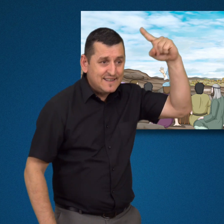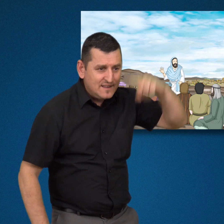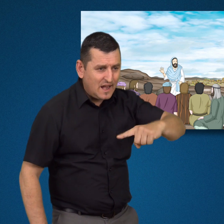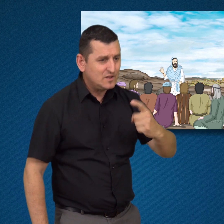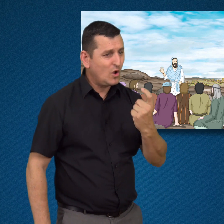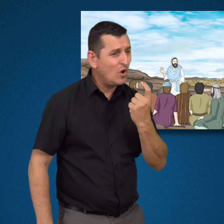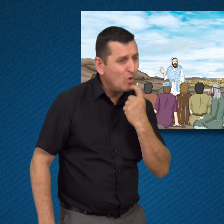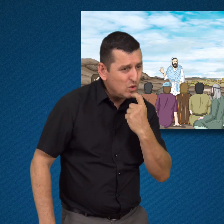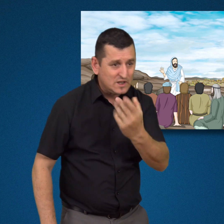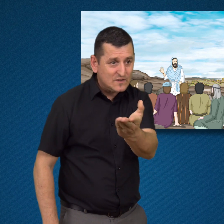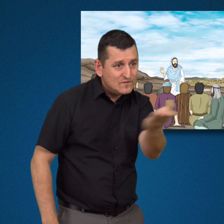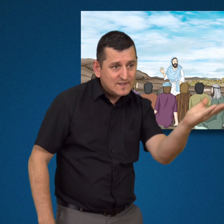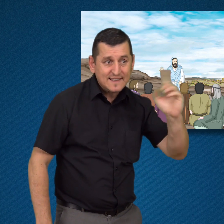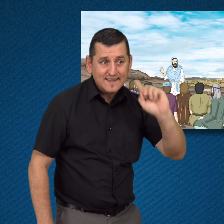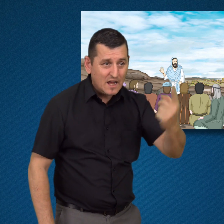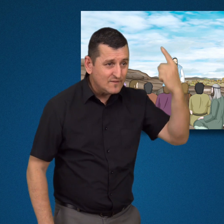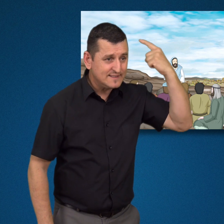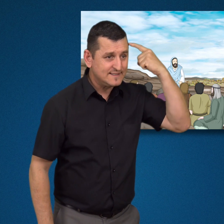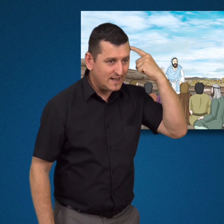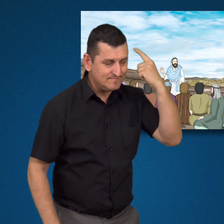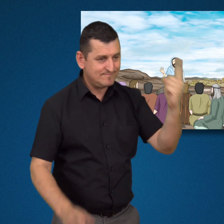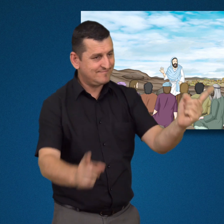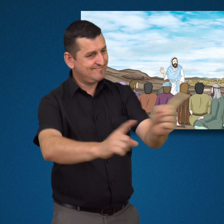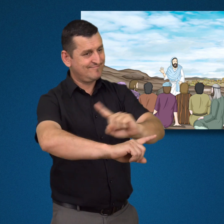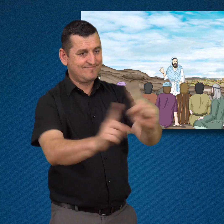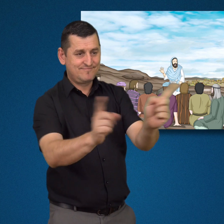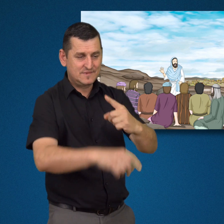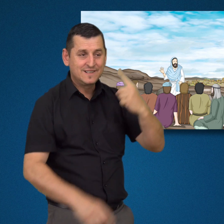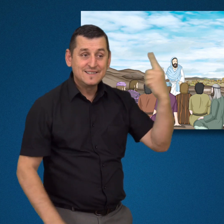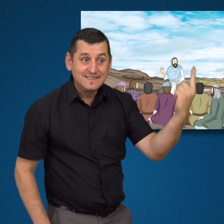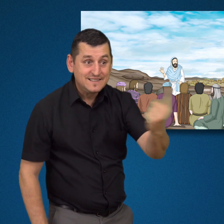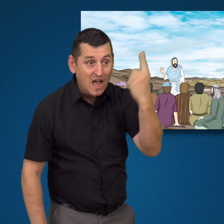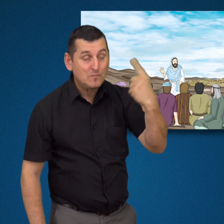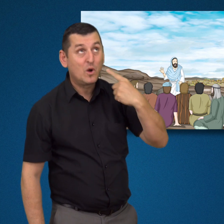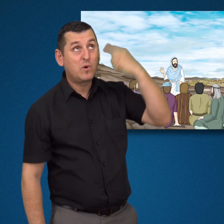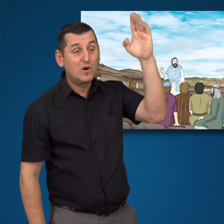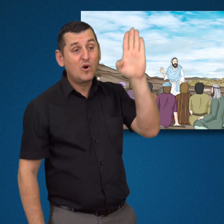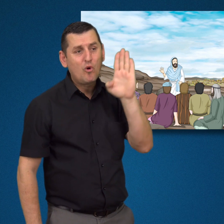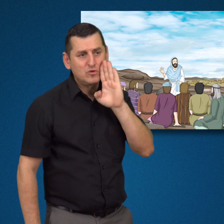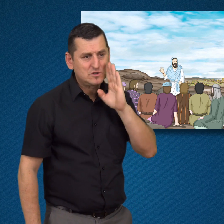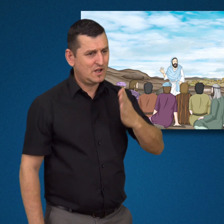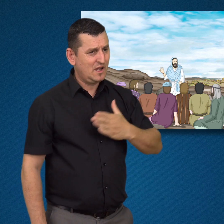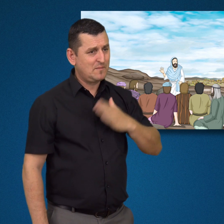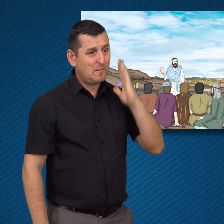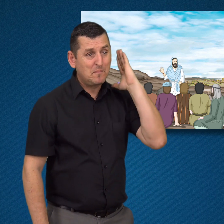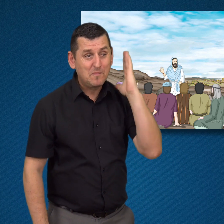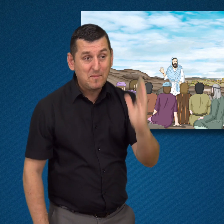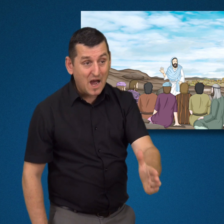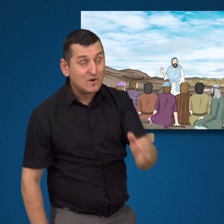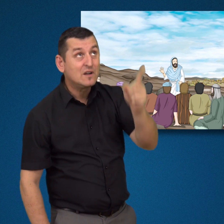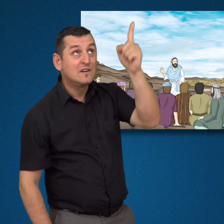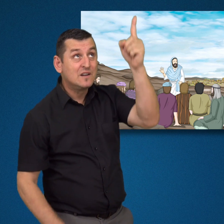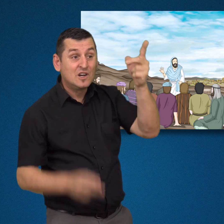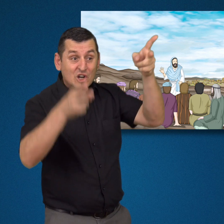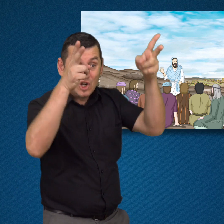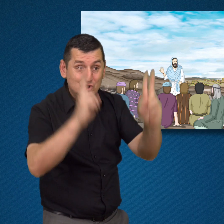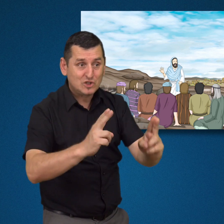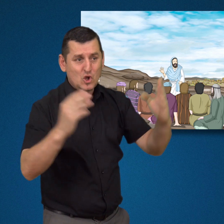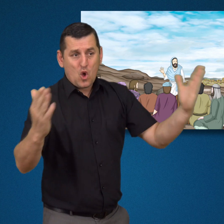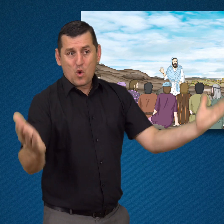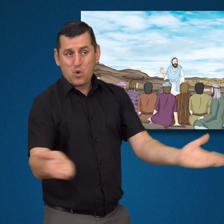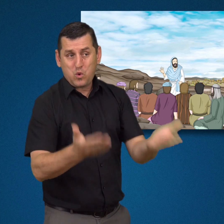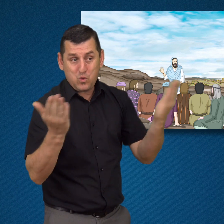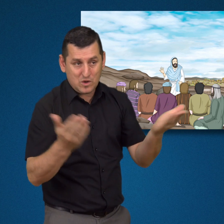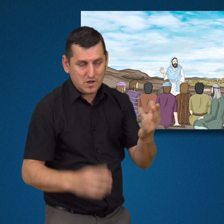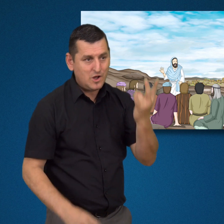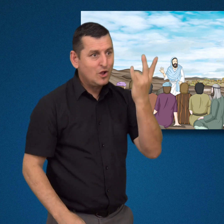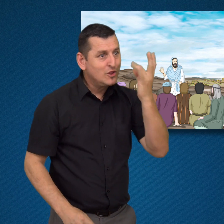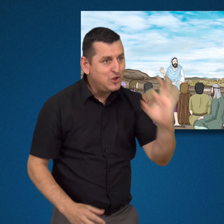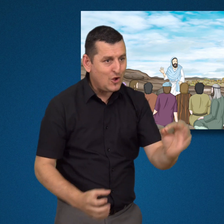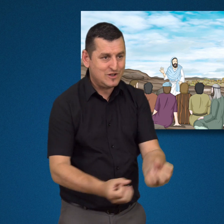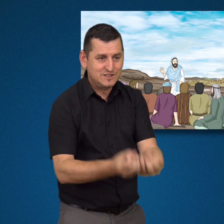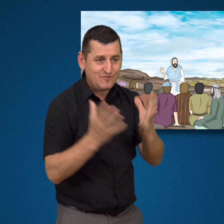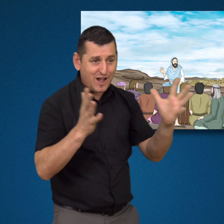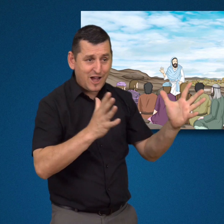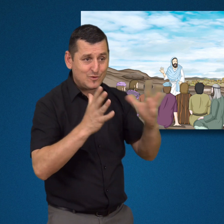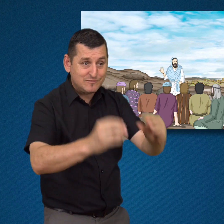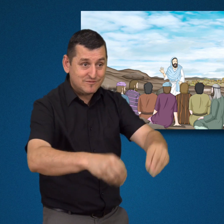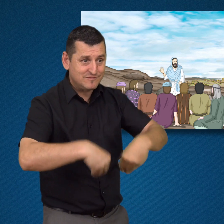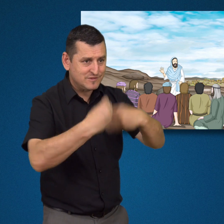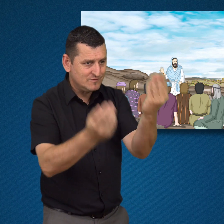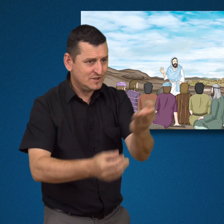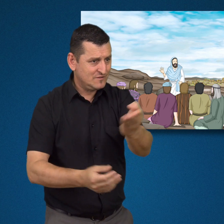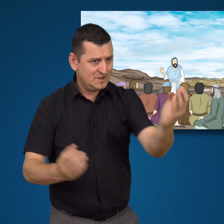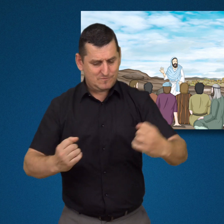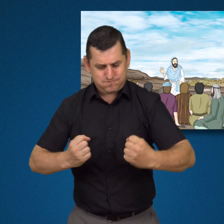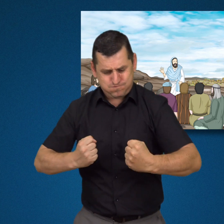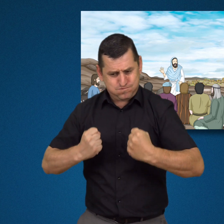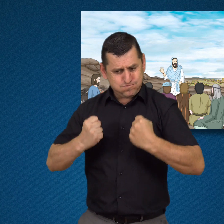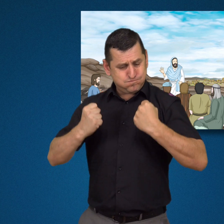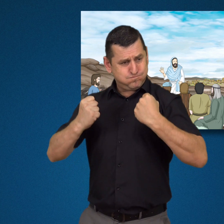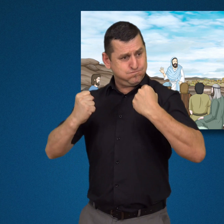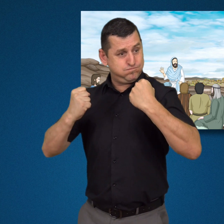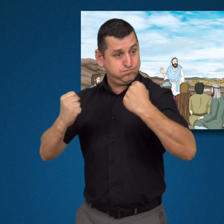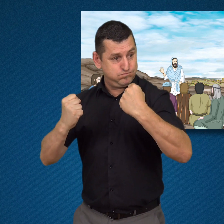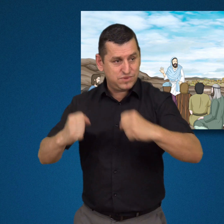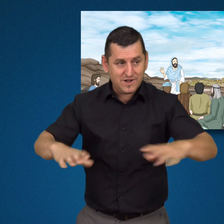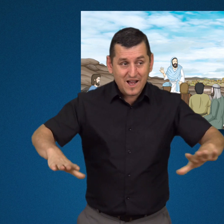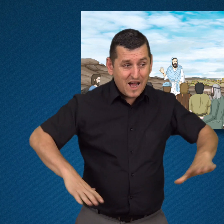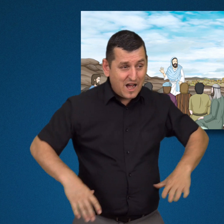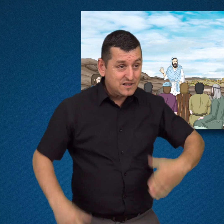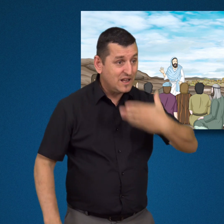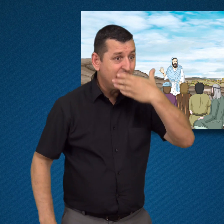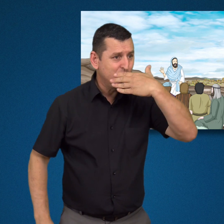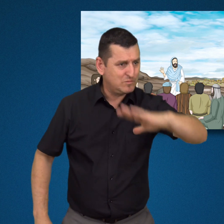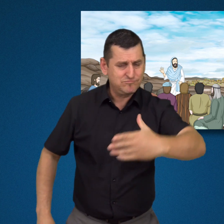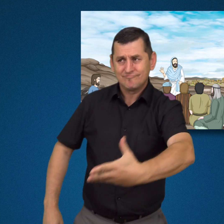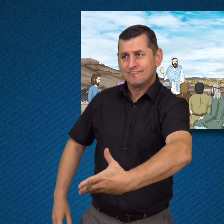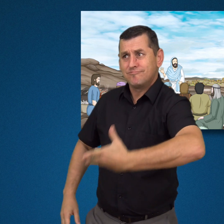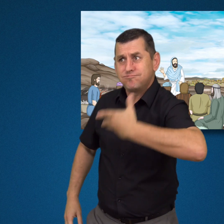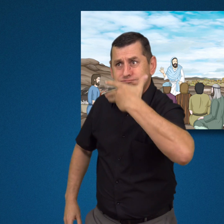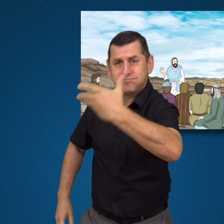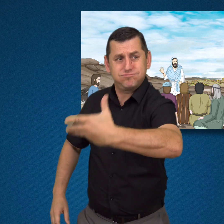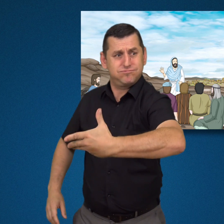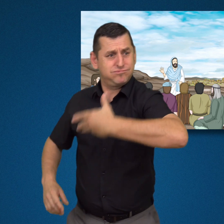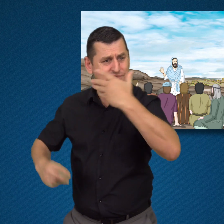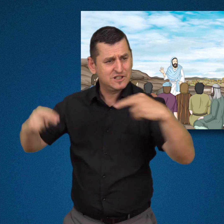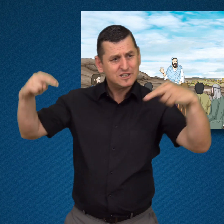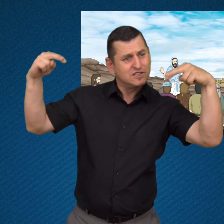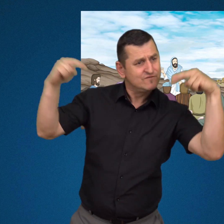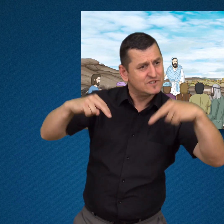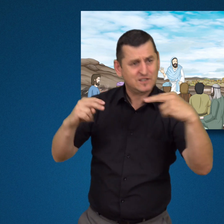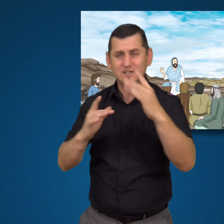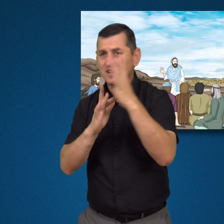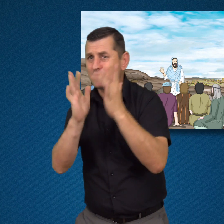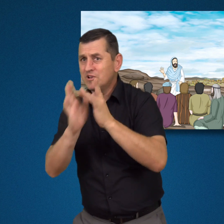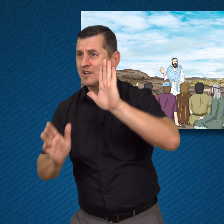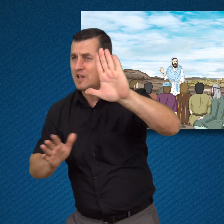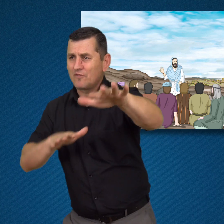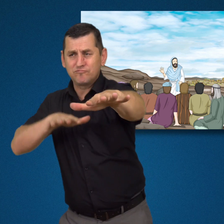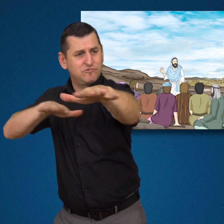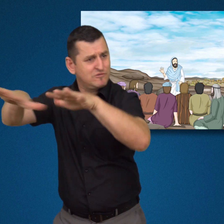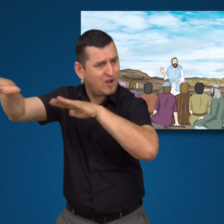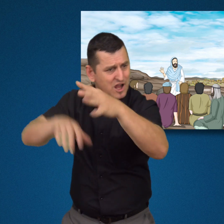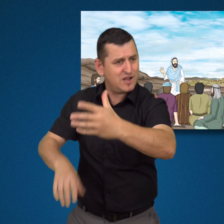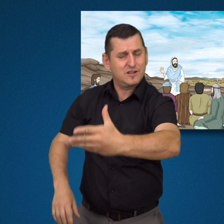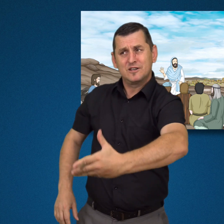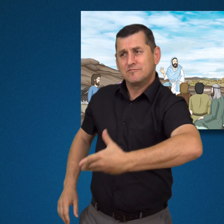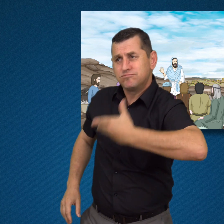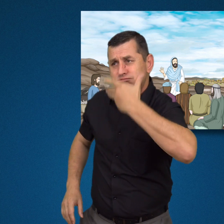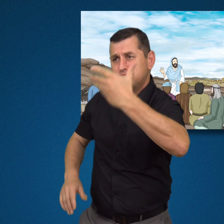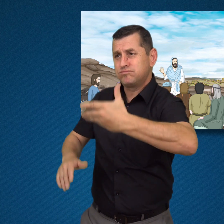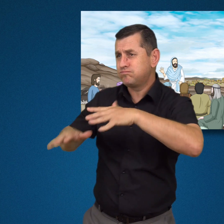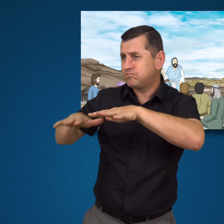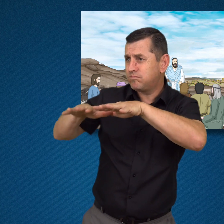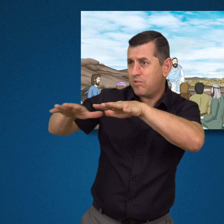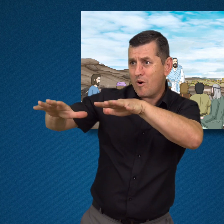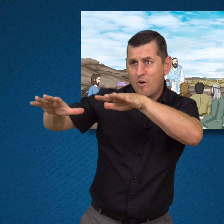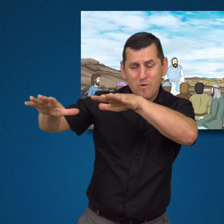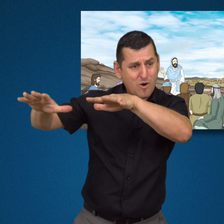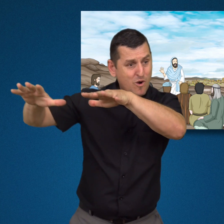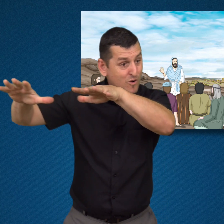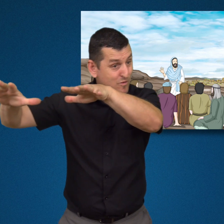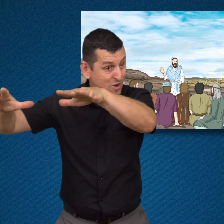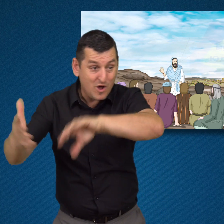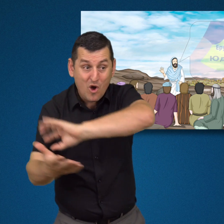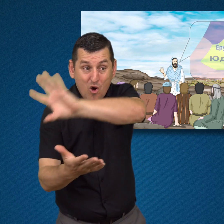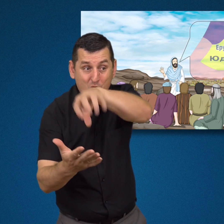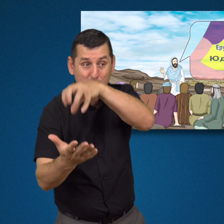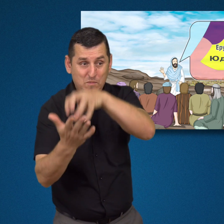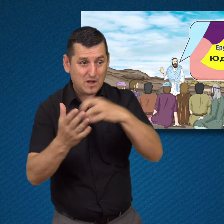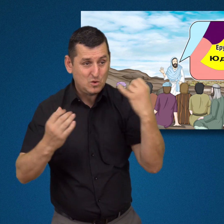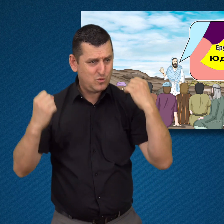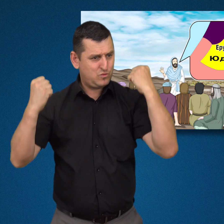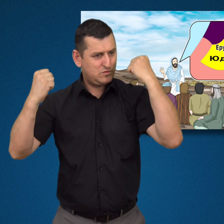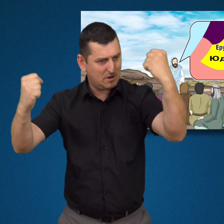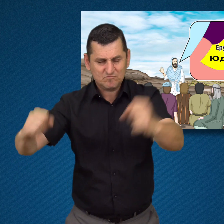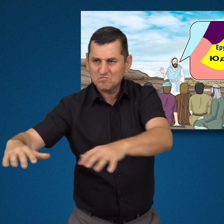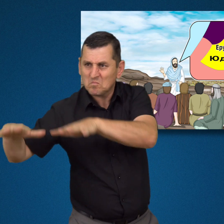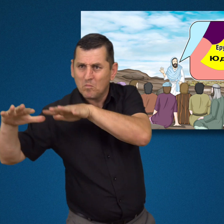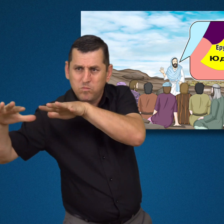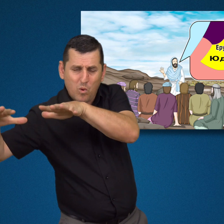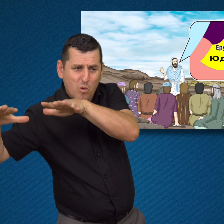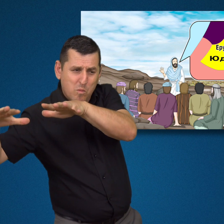Jesus replied, “It is not for you to know times or seasons that the Father has fixed by His own authority.